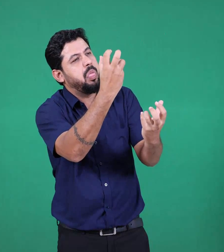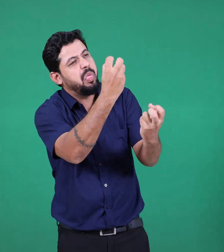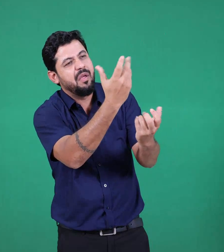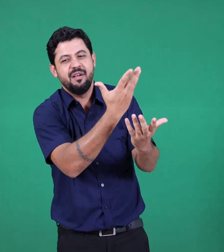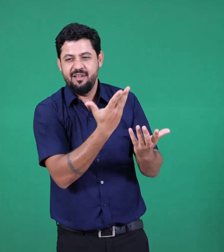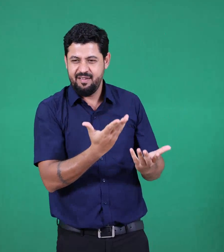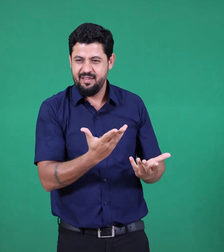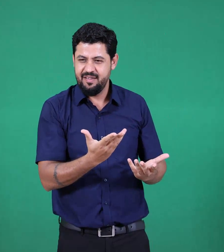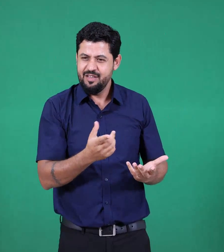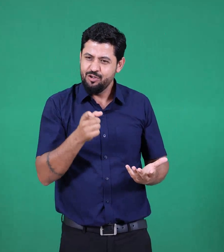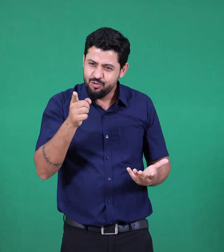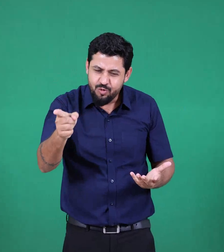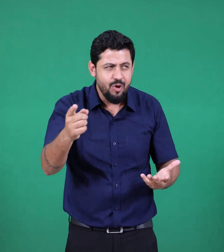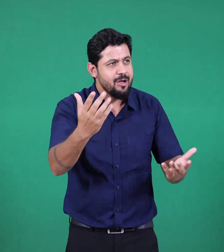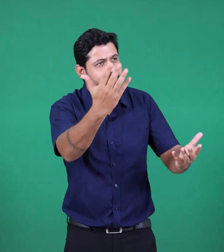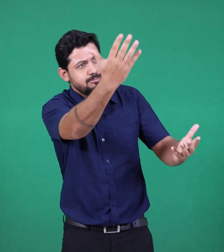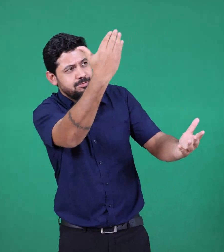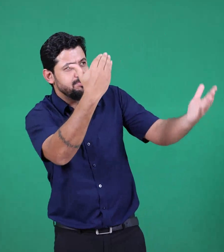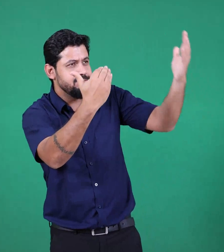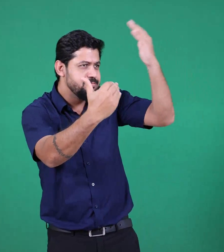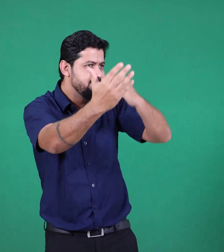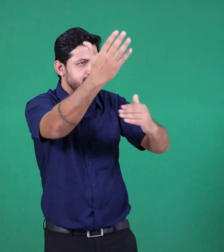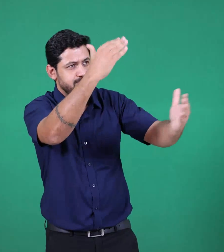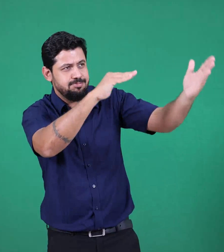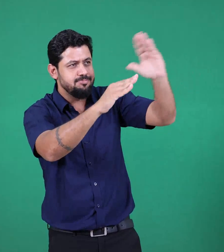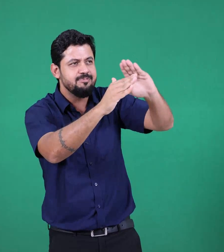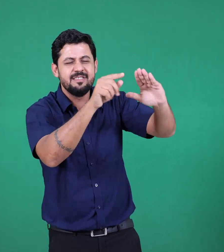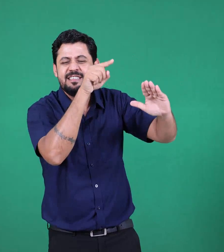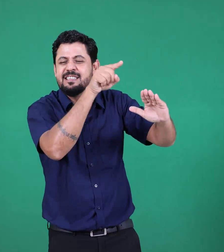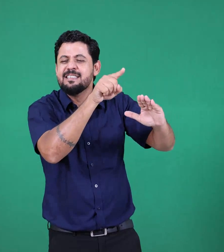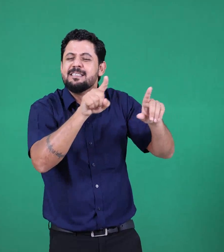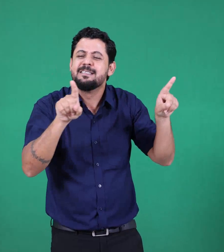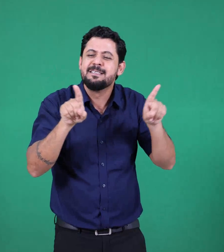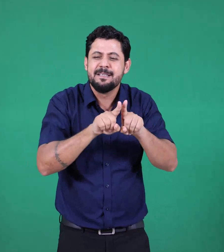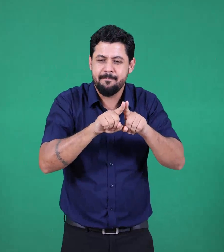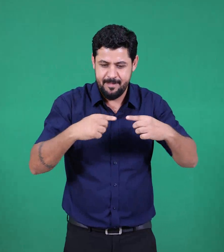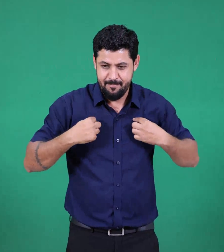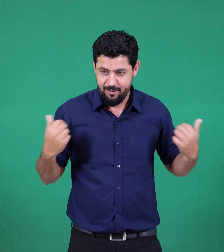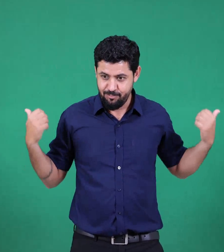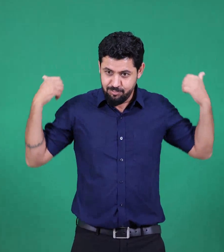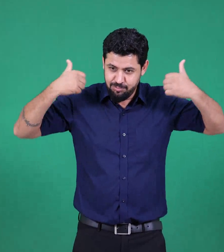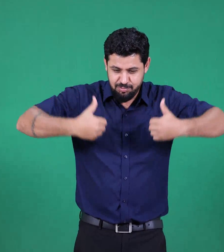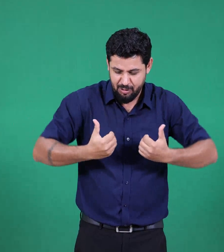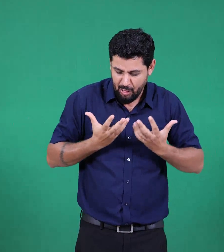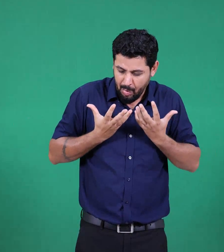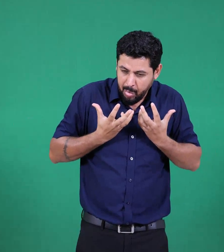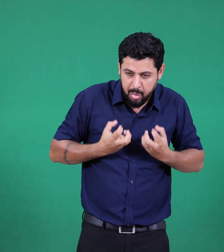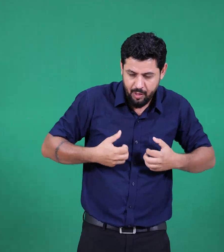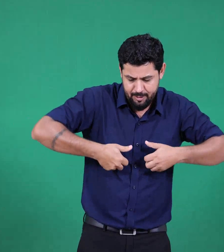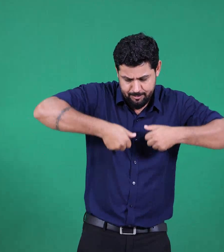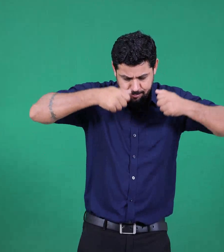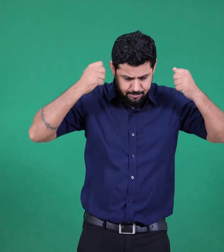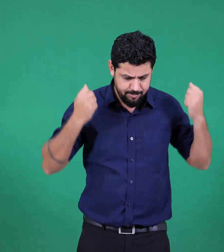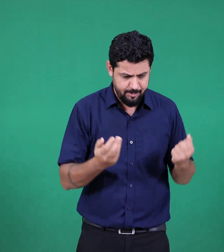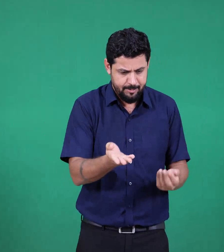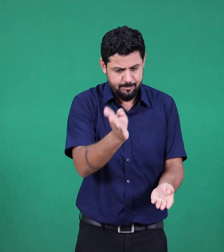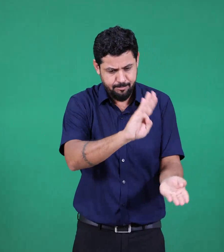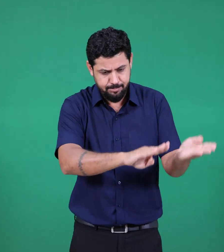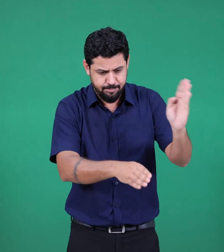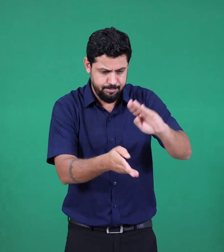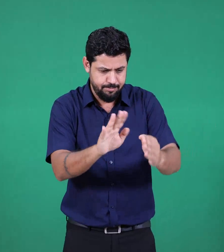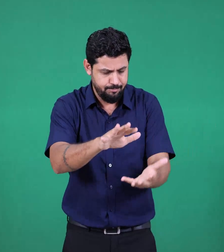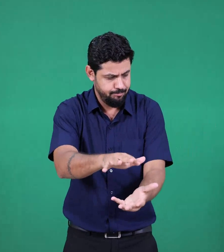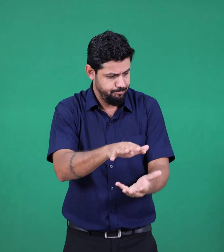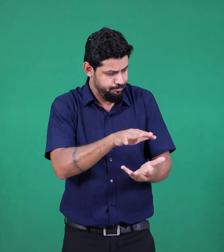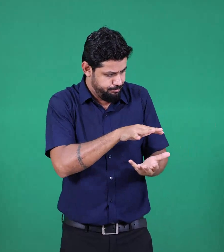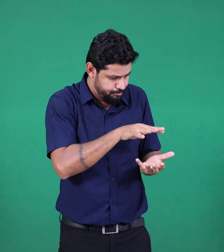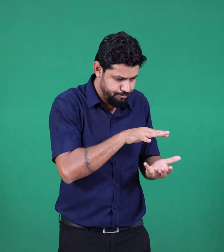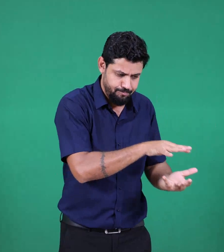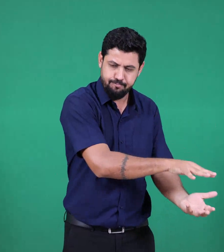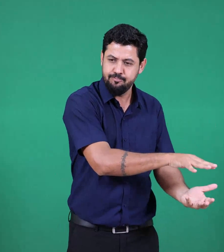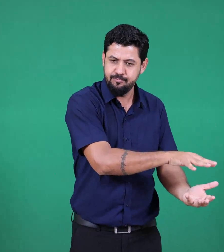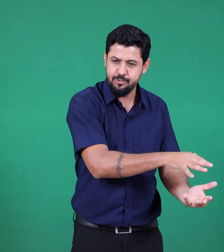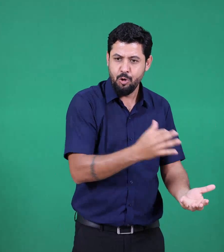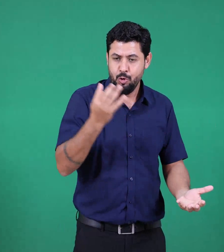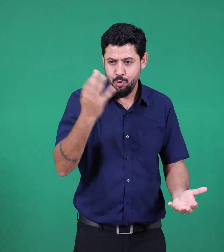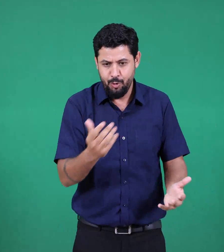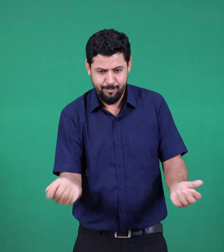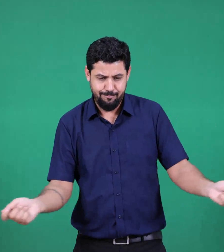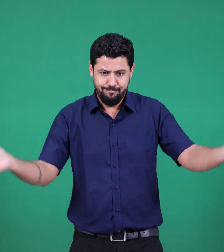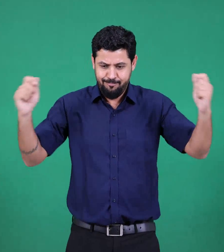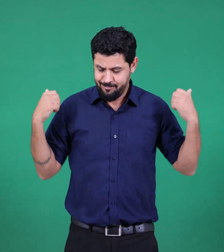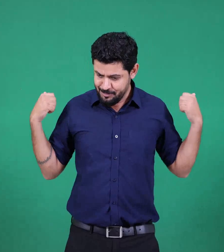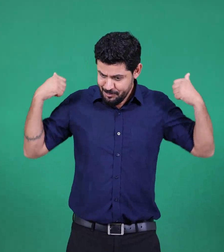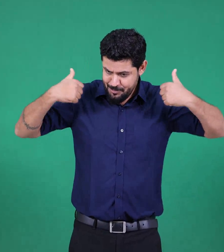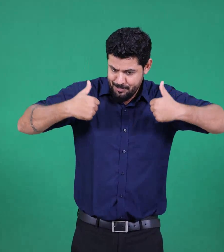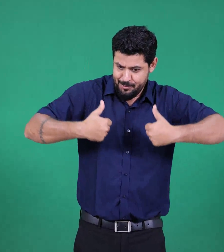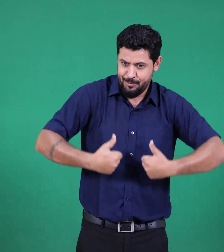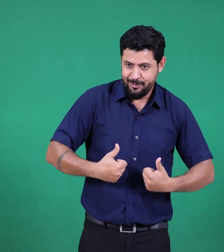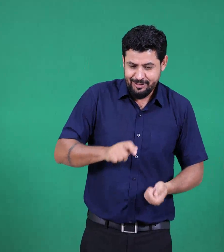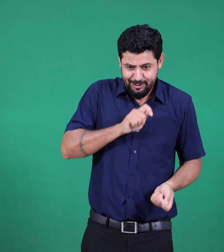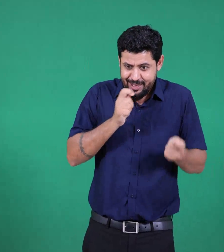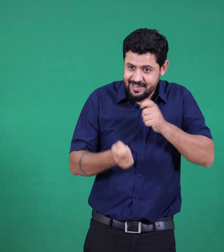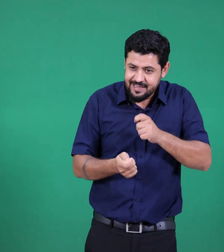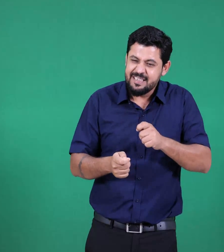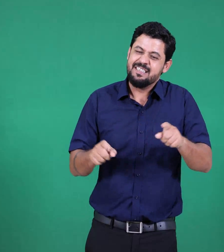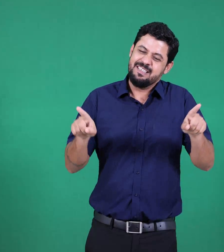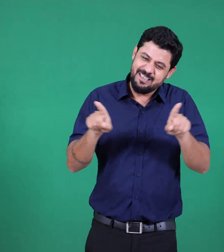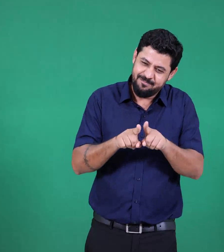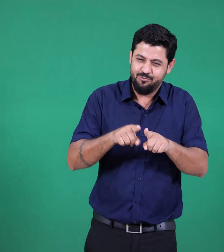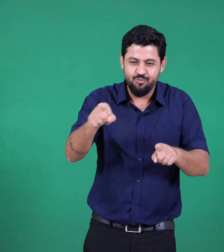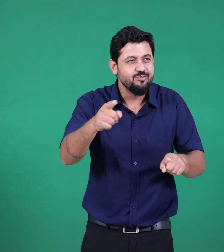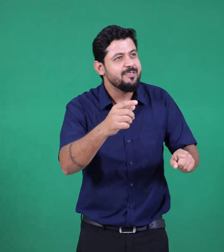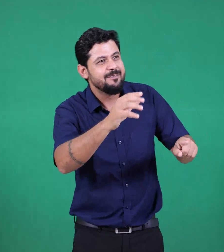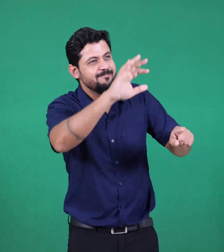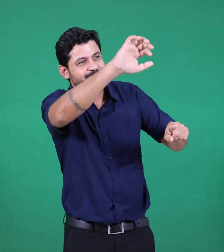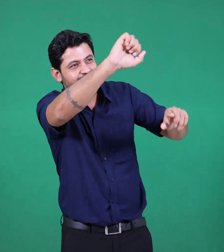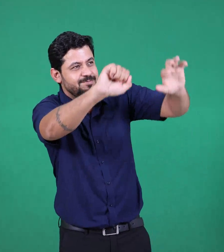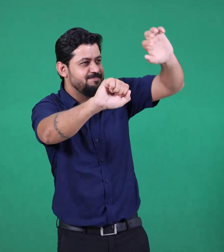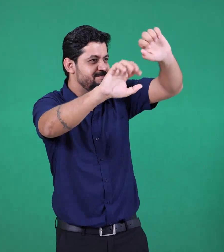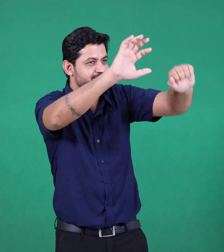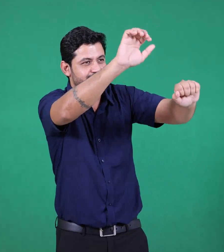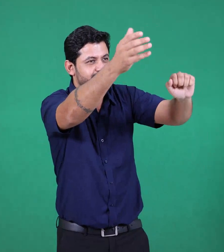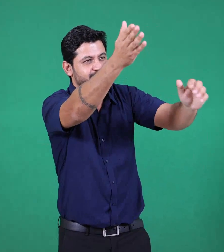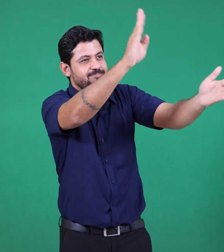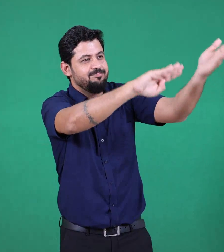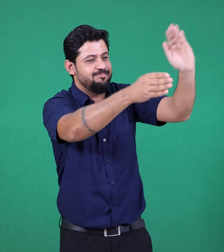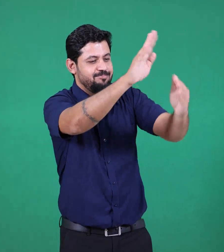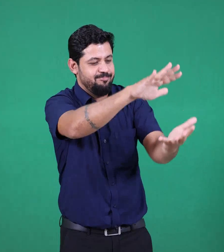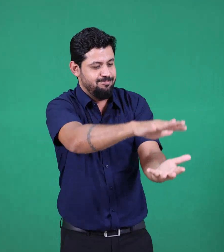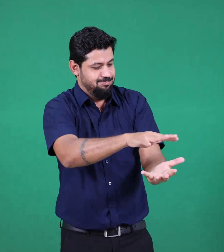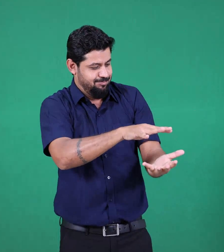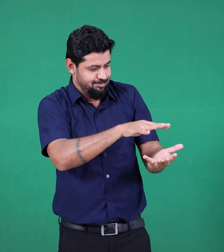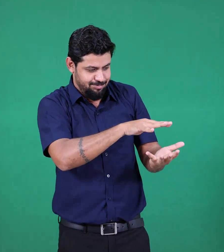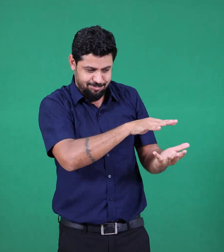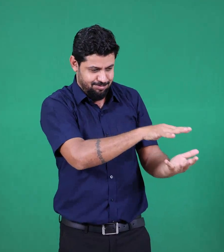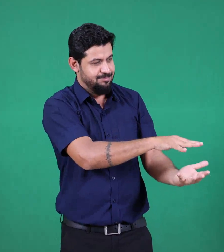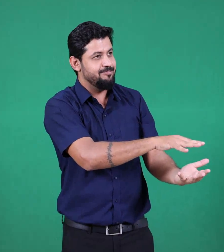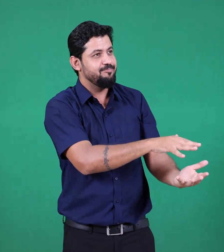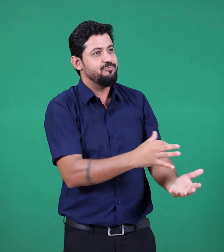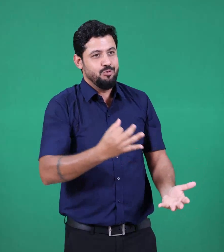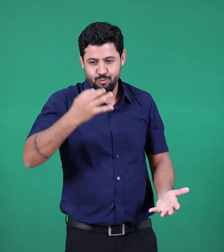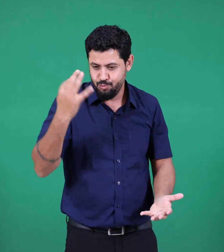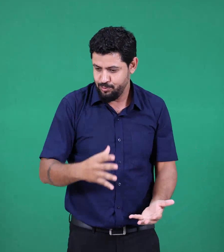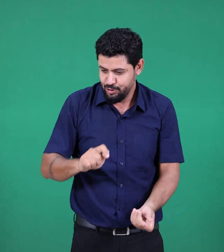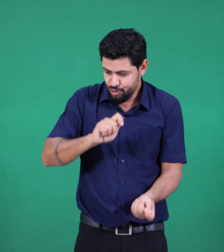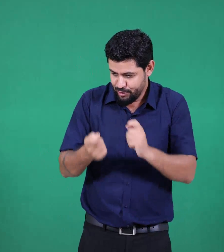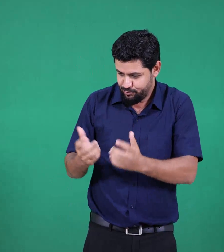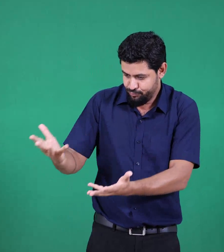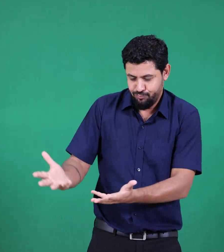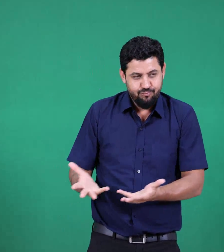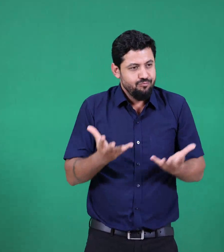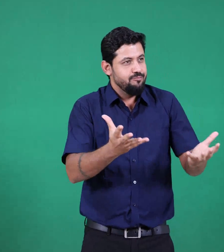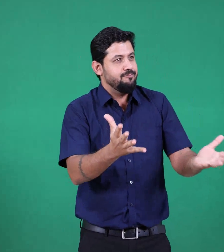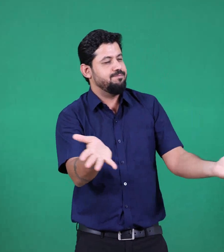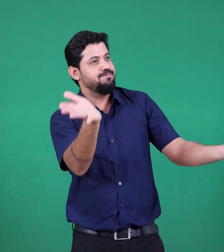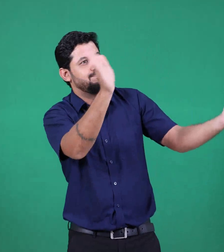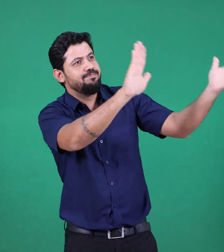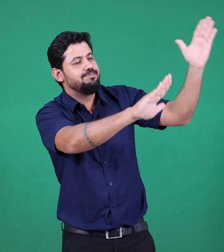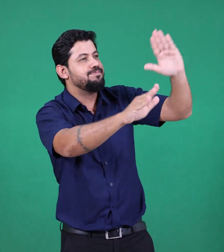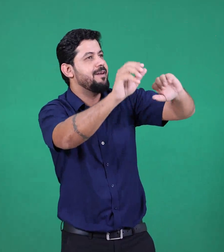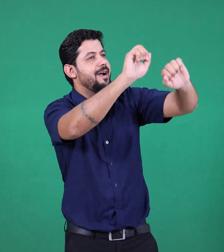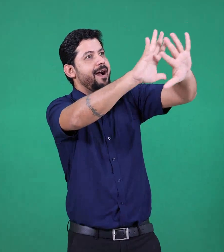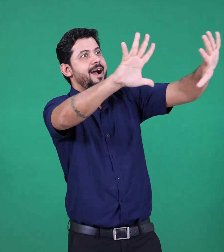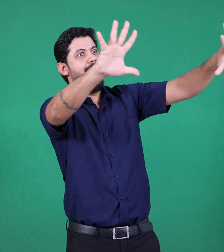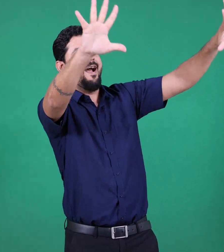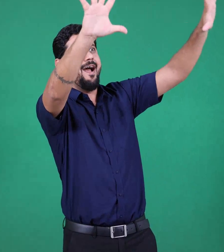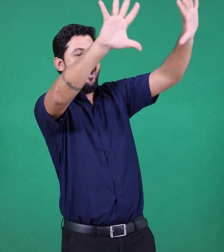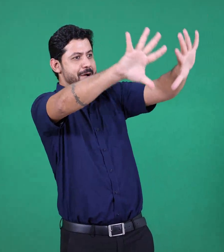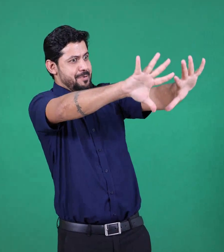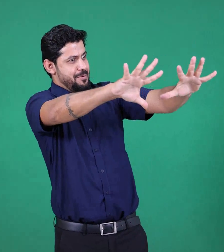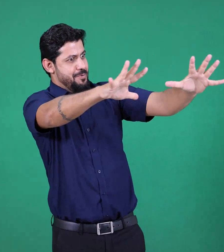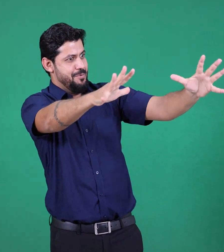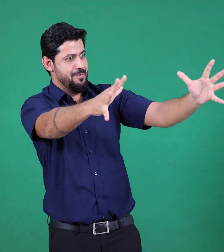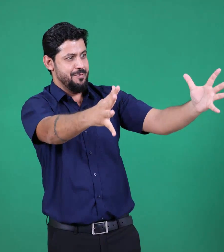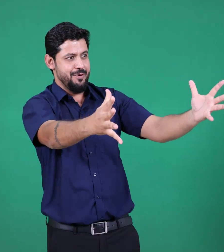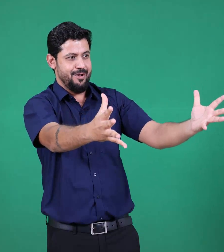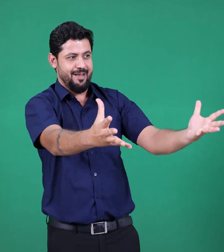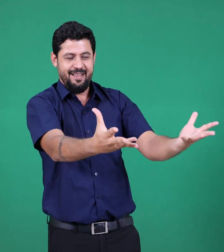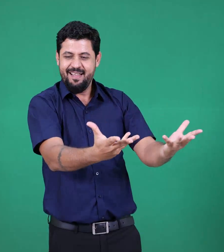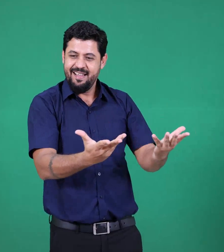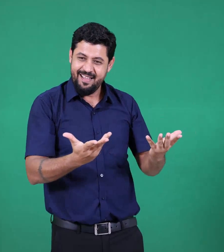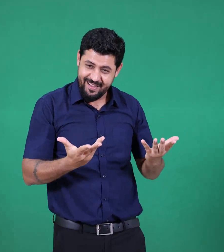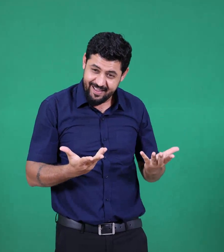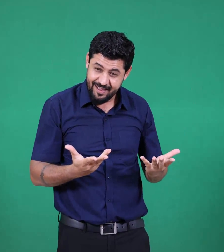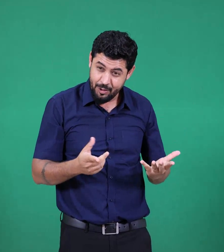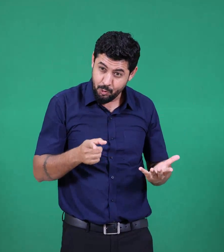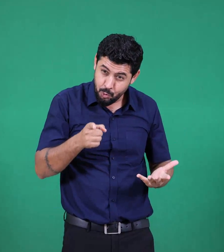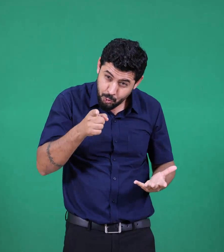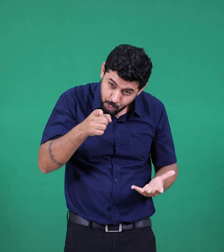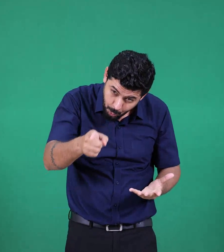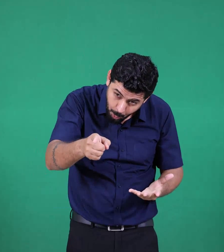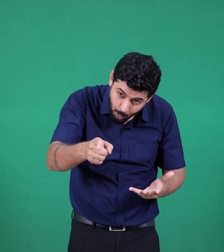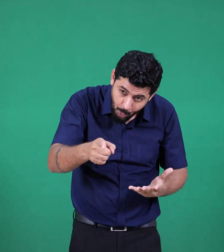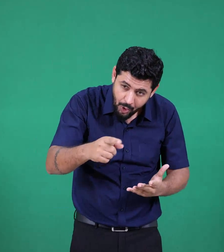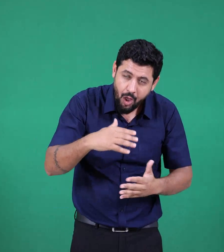You will roll them up like a robe; like a garment they will be changed;